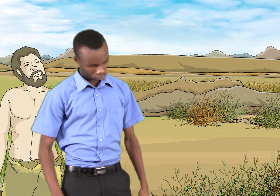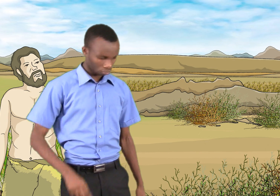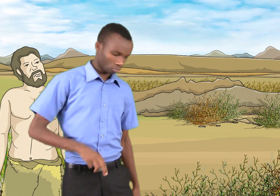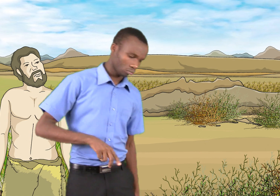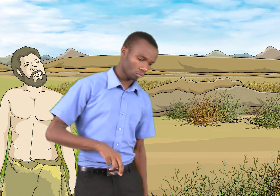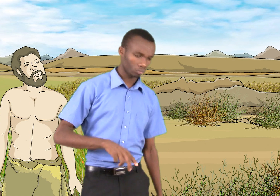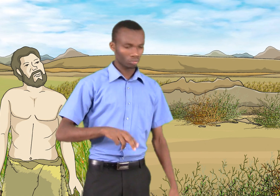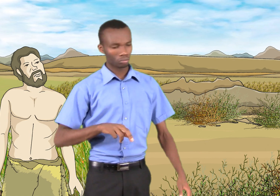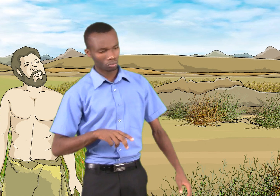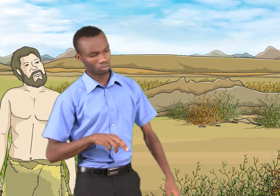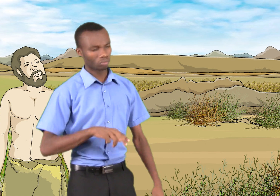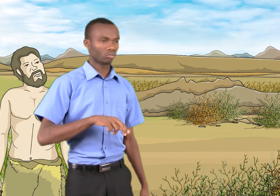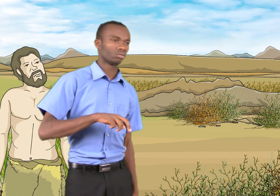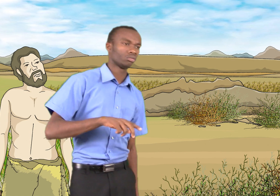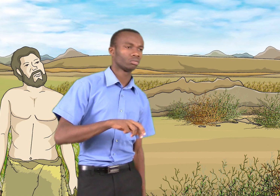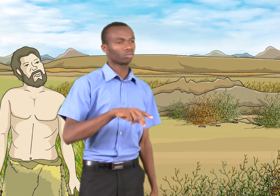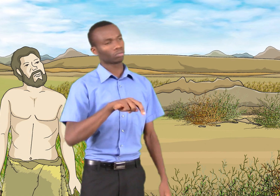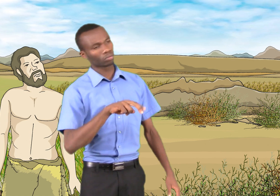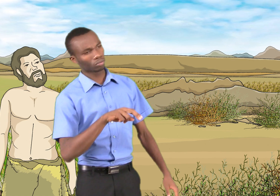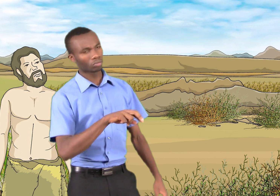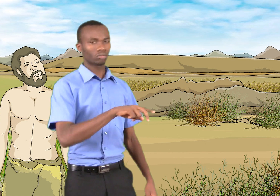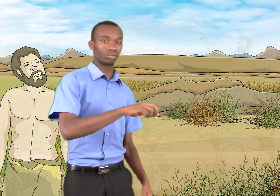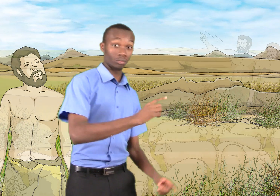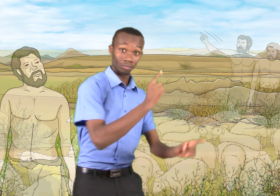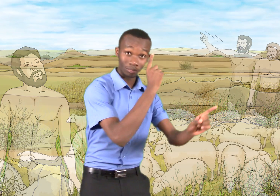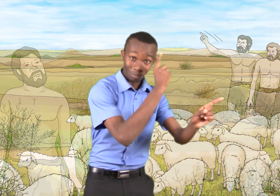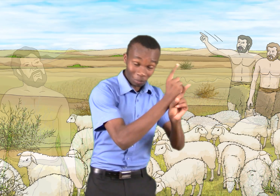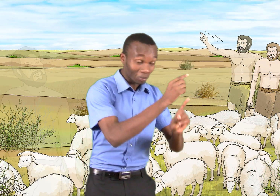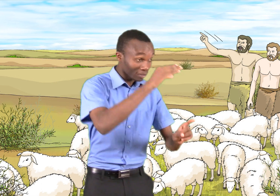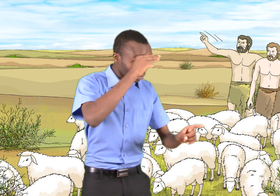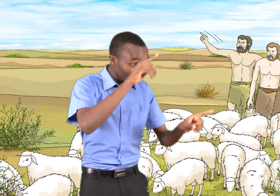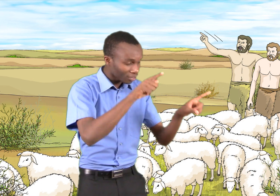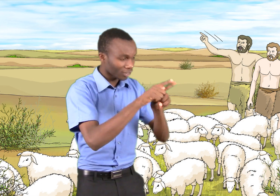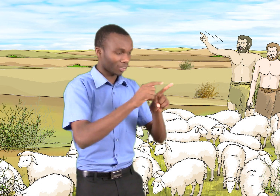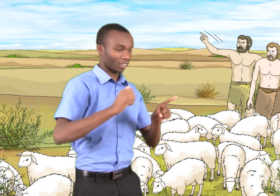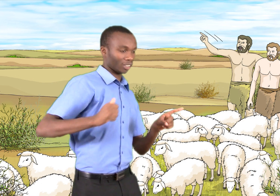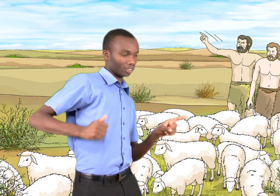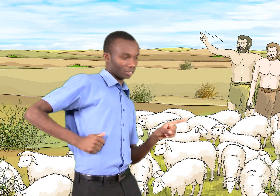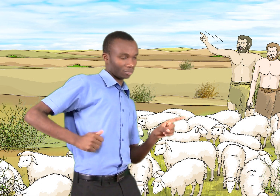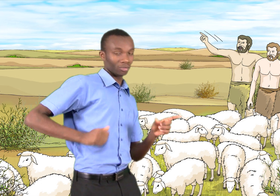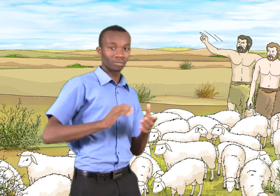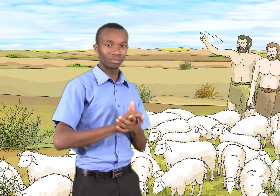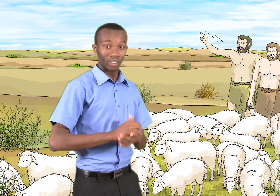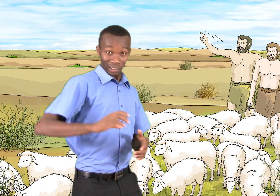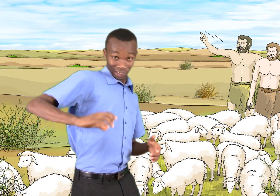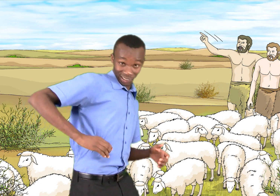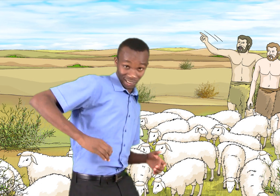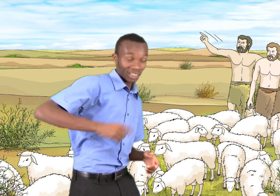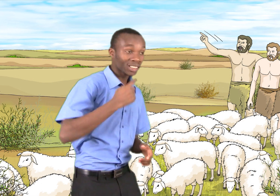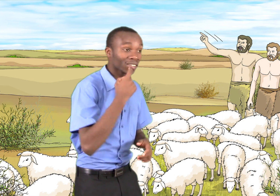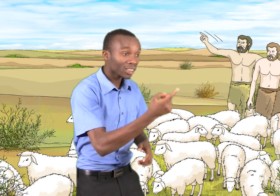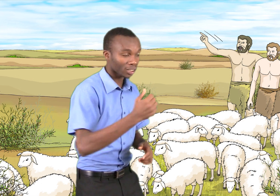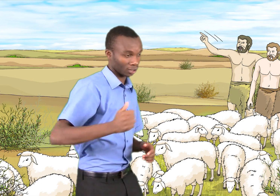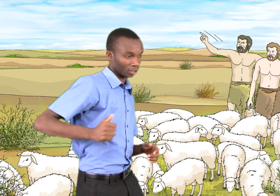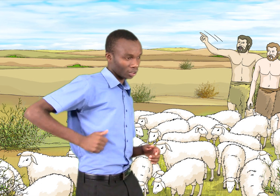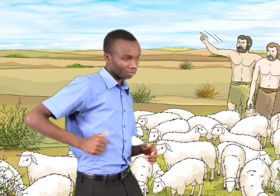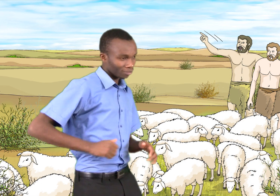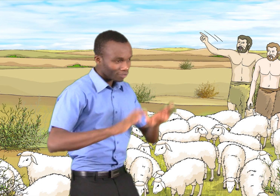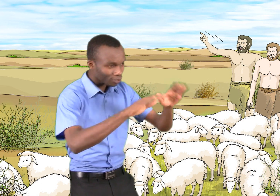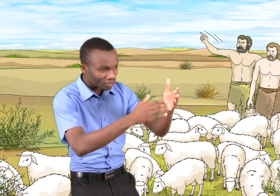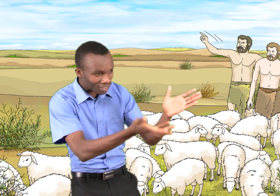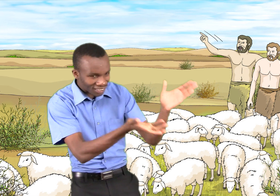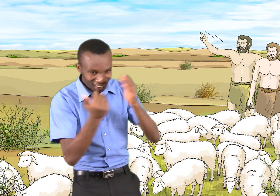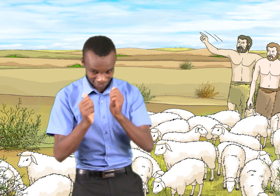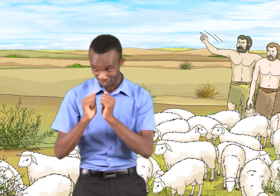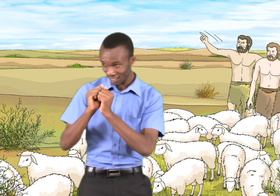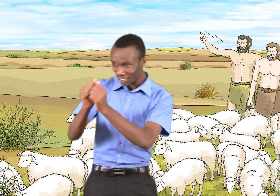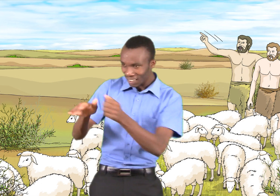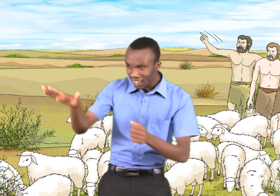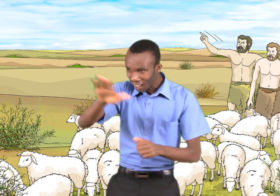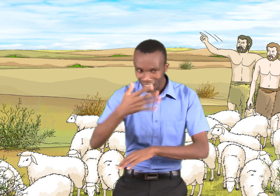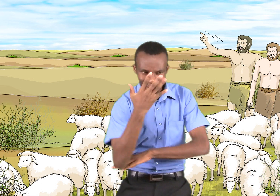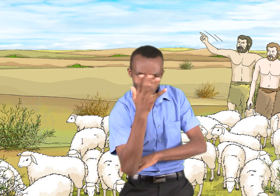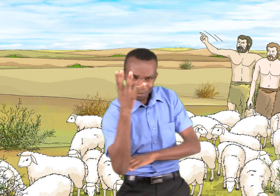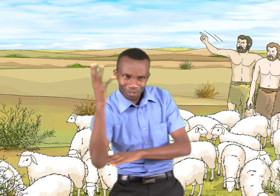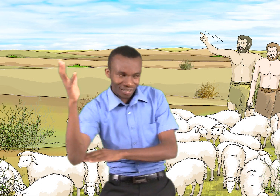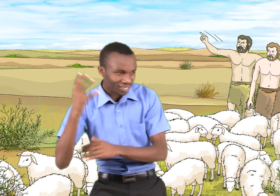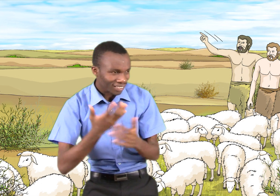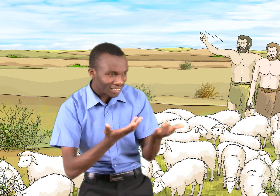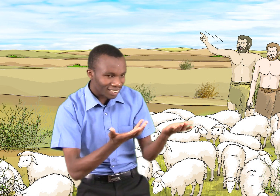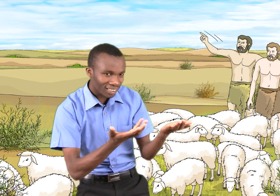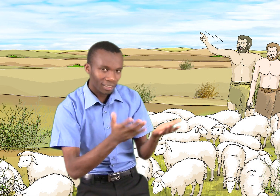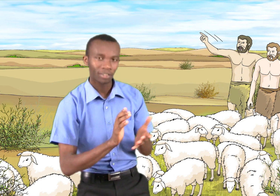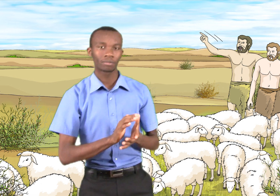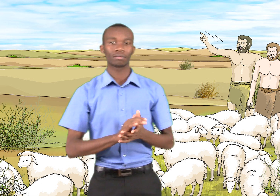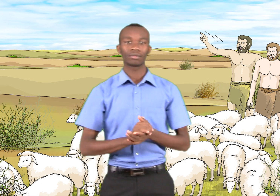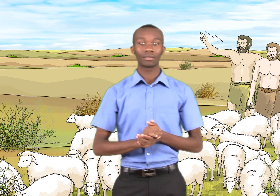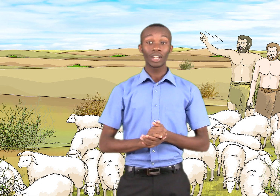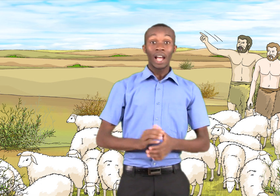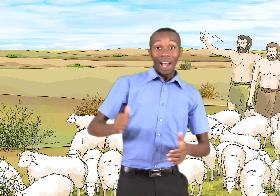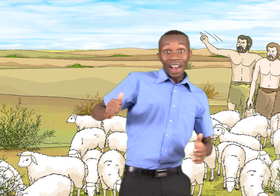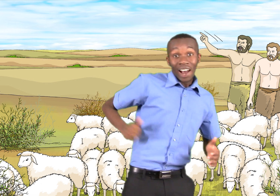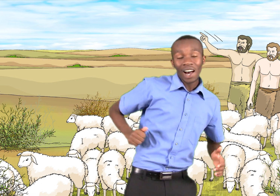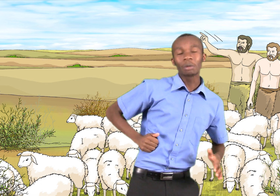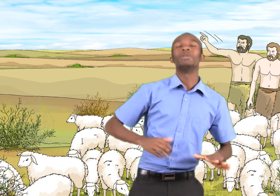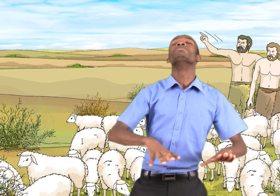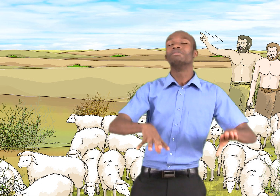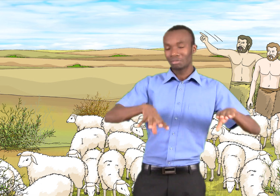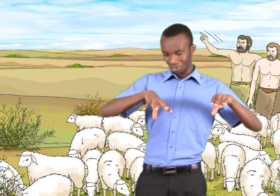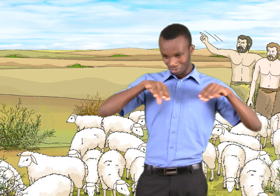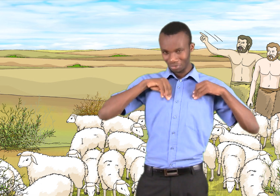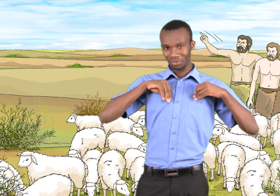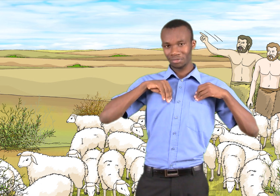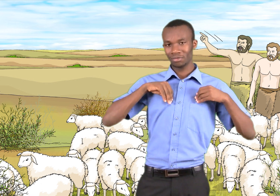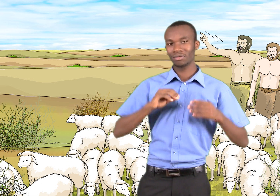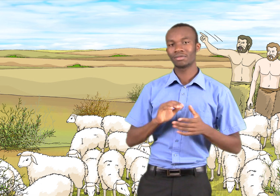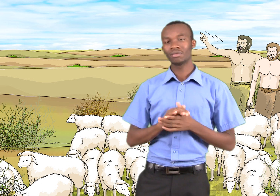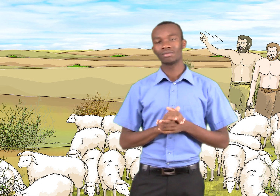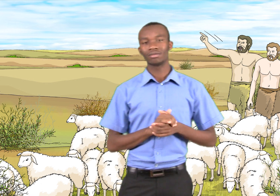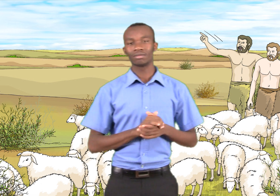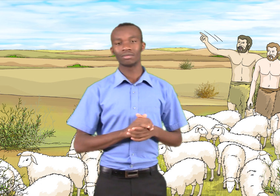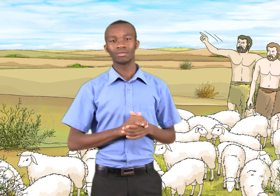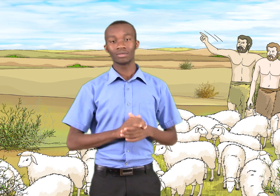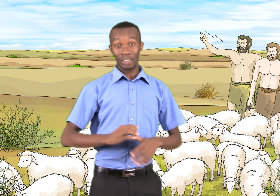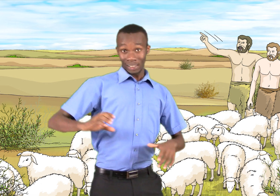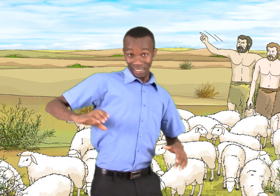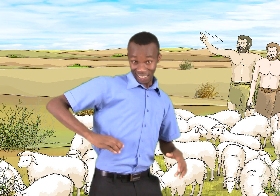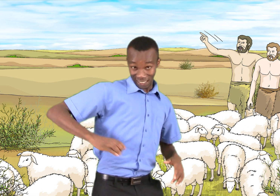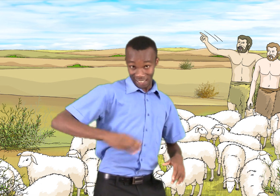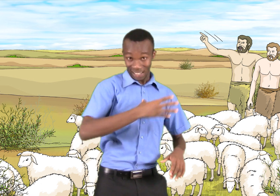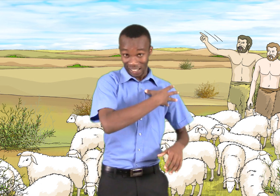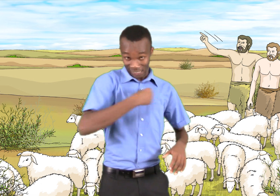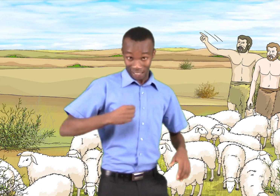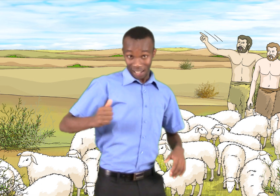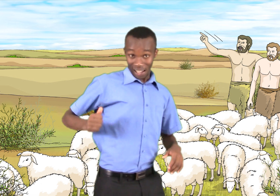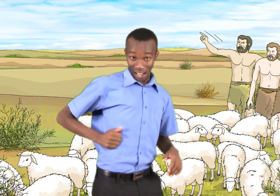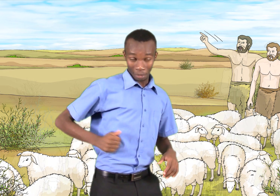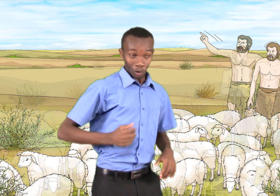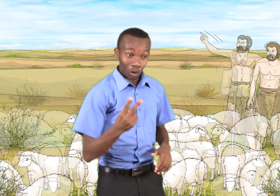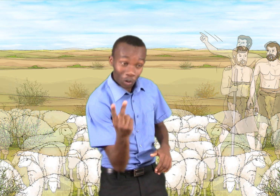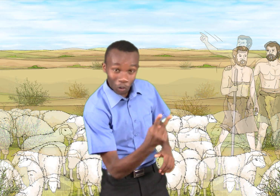Then Cain said to his brother Abel, “Let us go out to the field.”